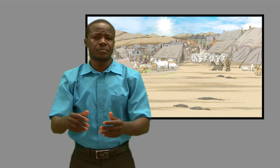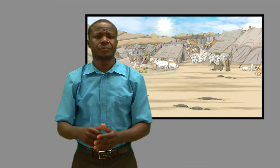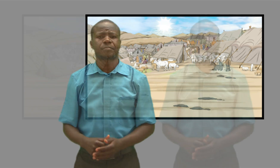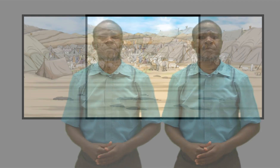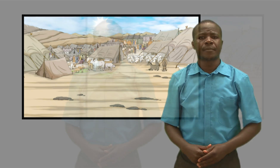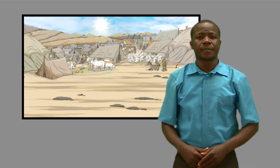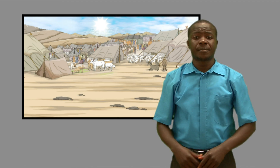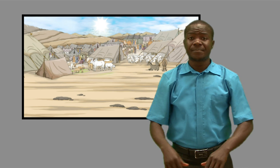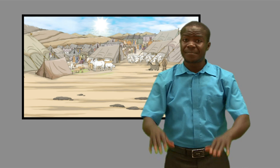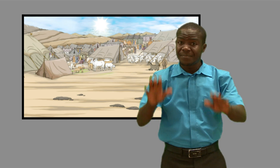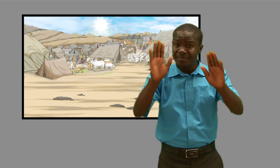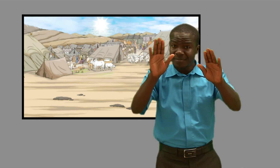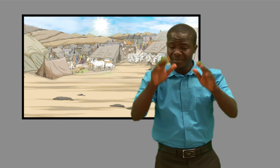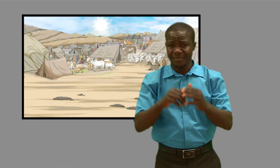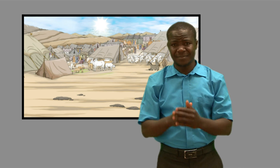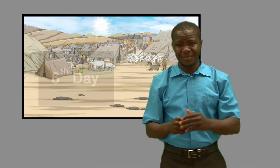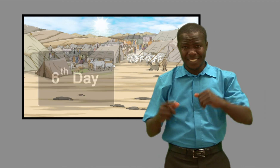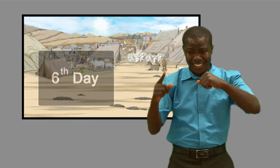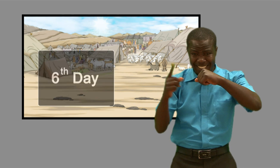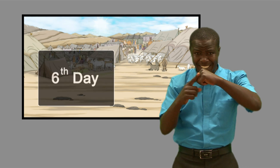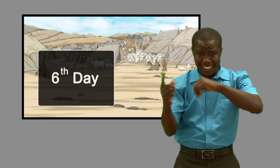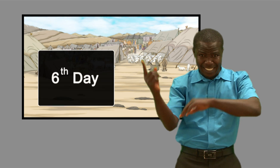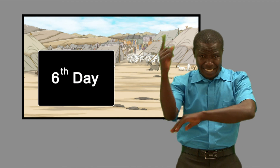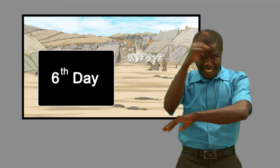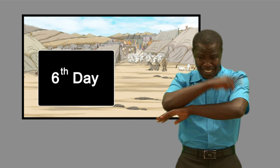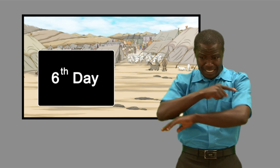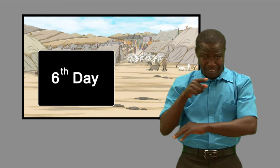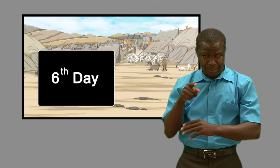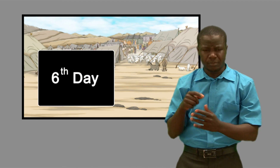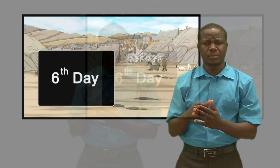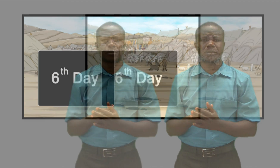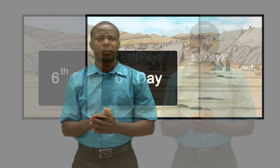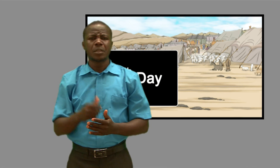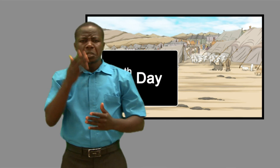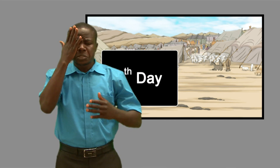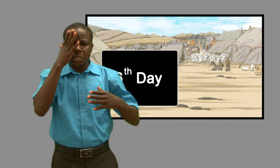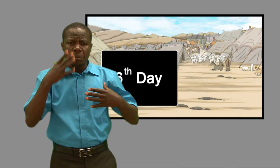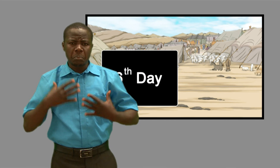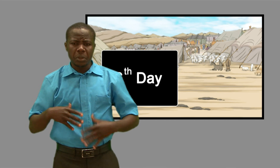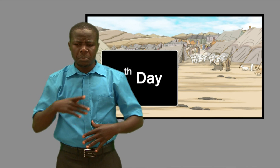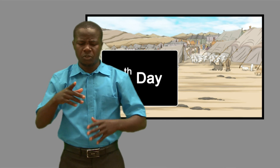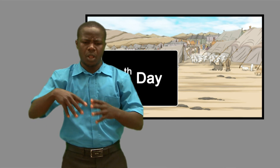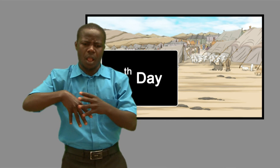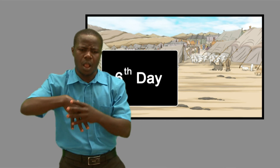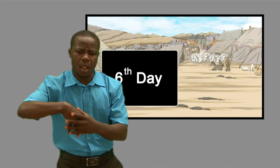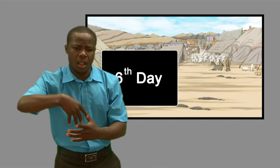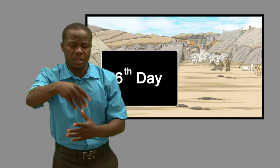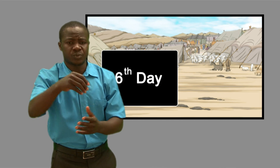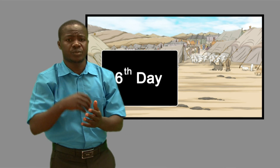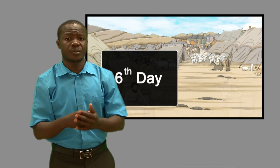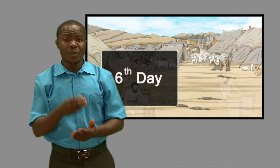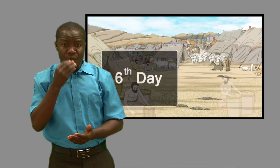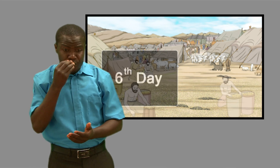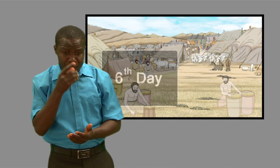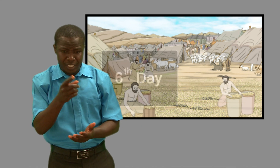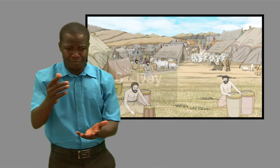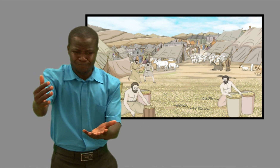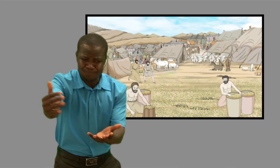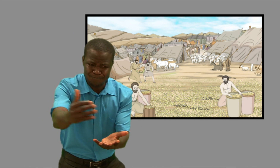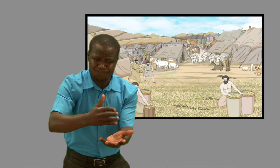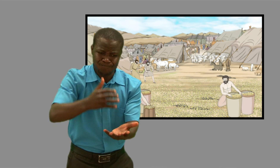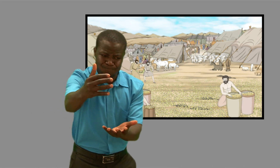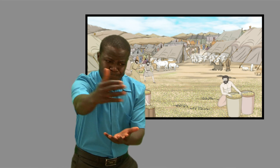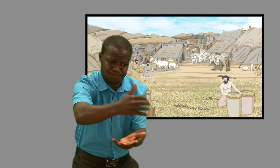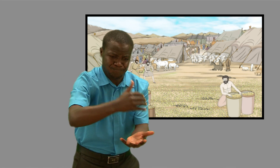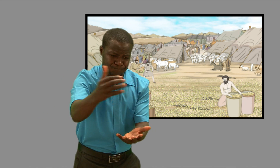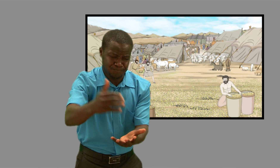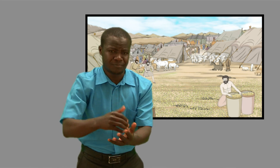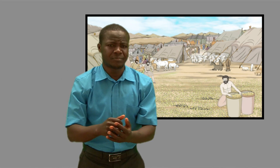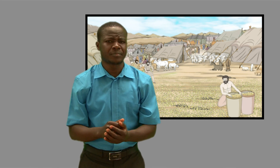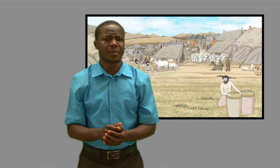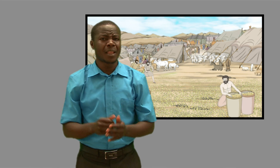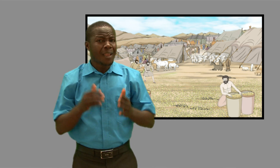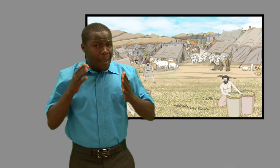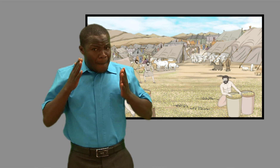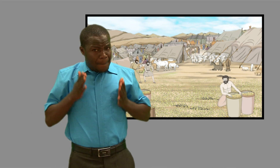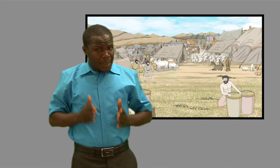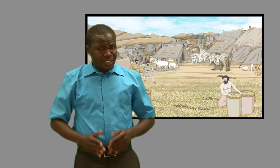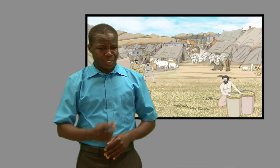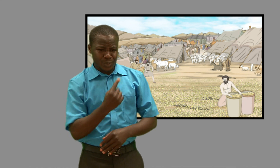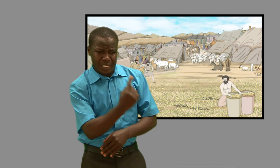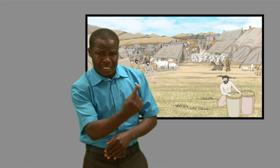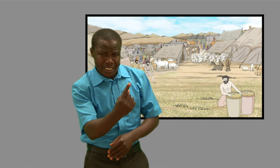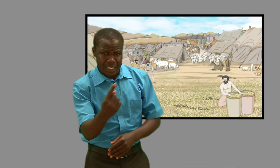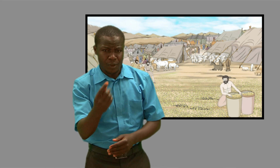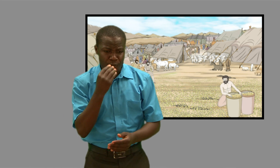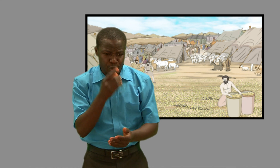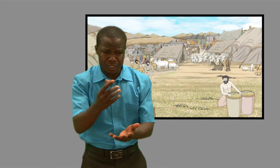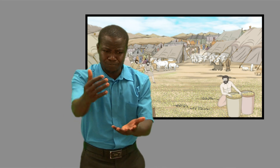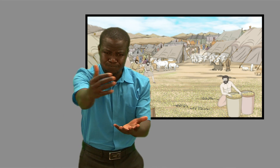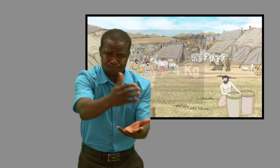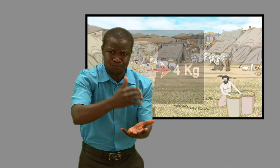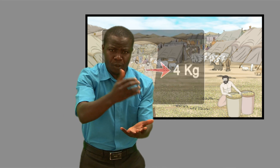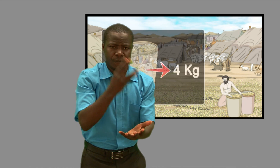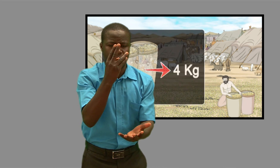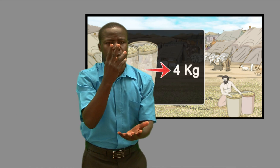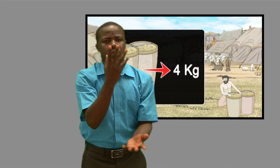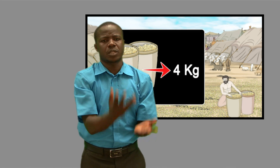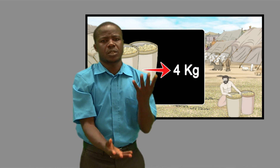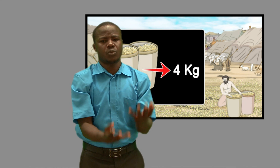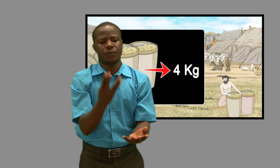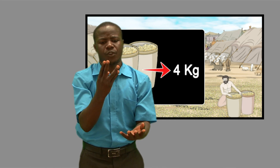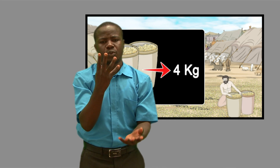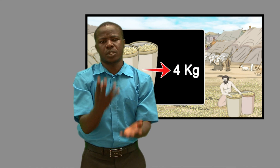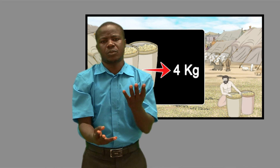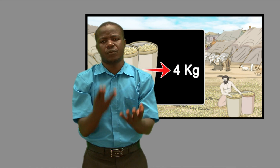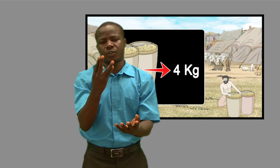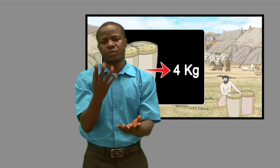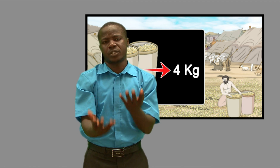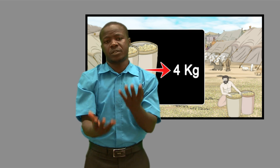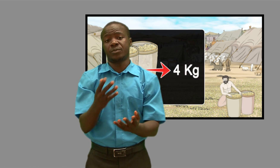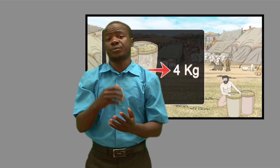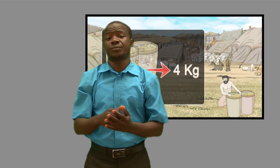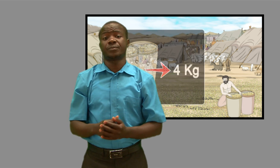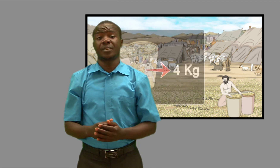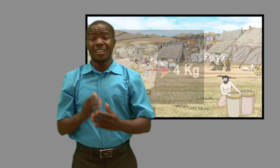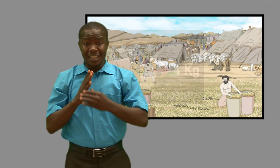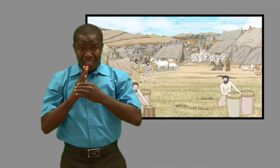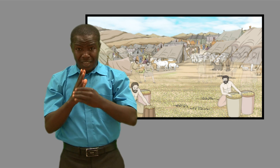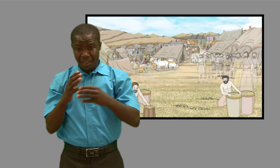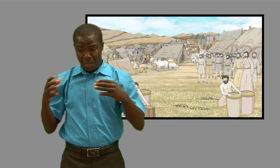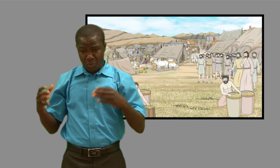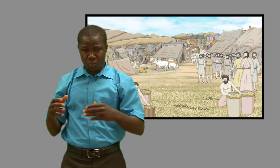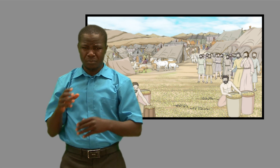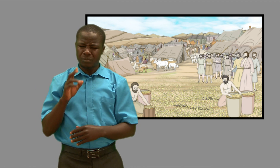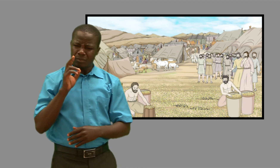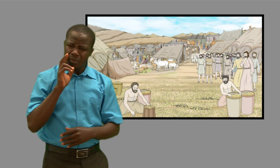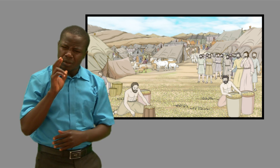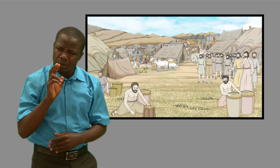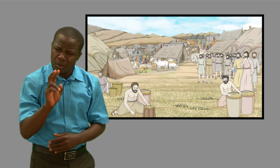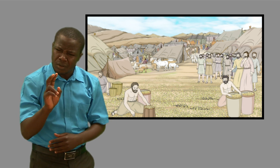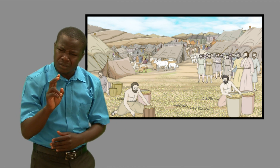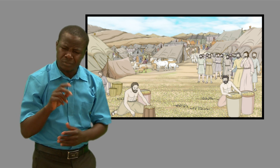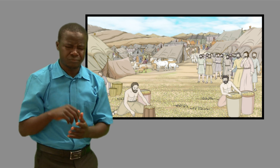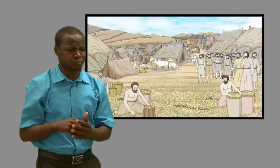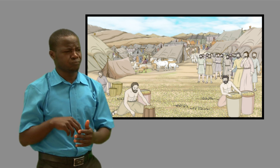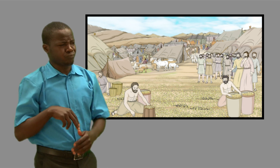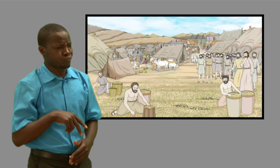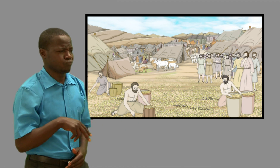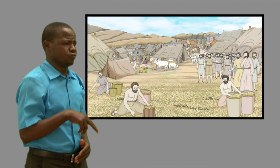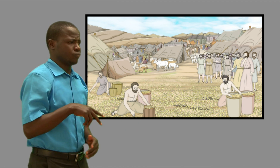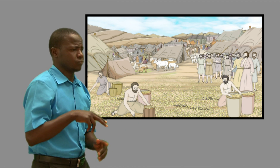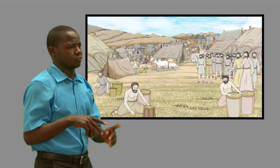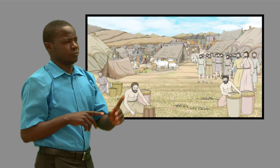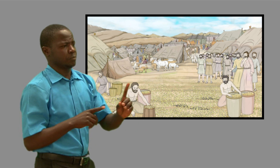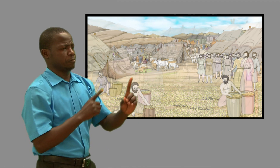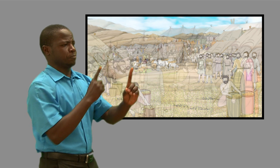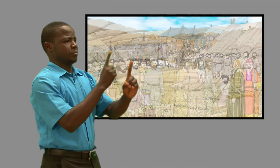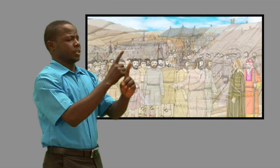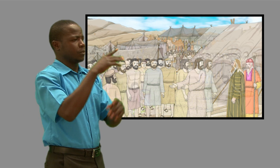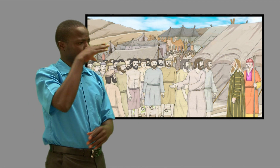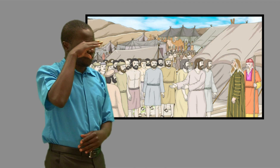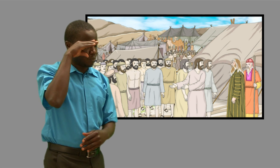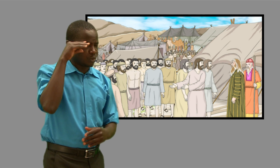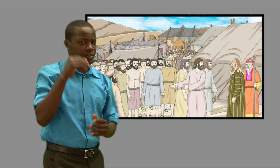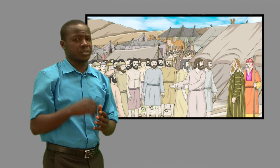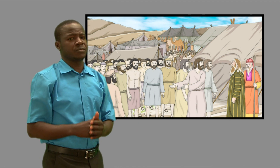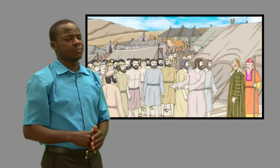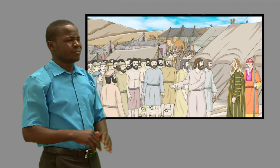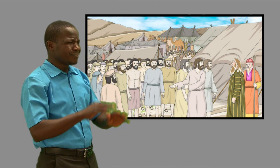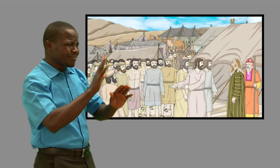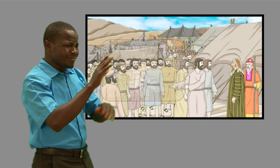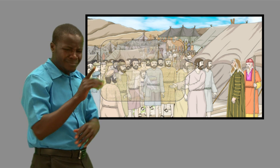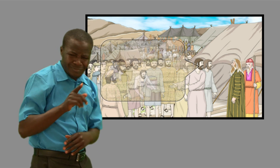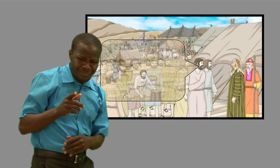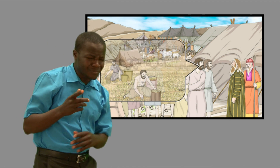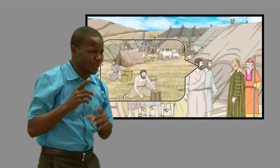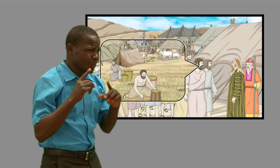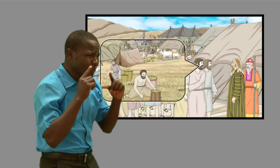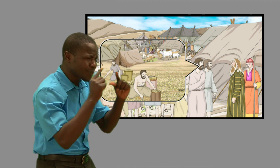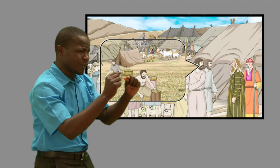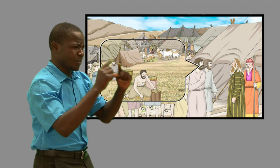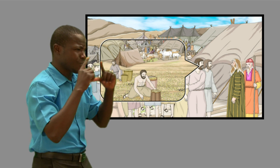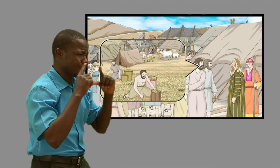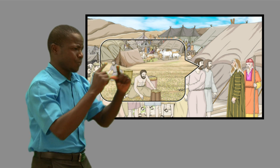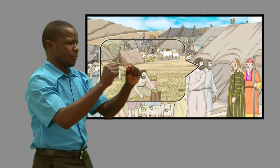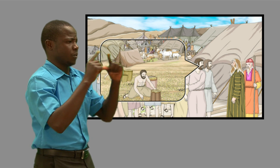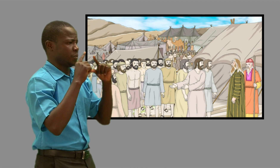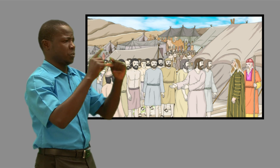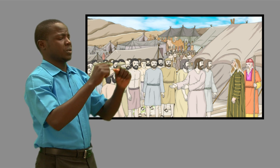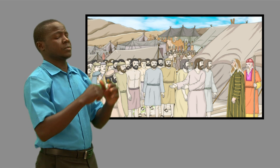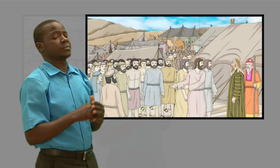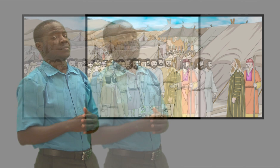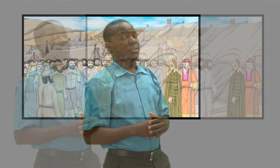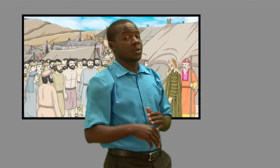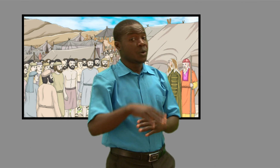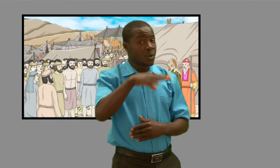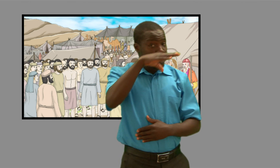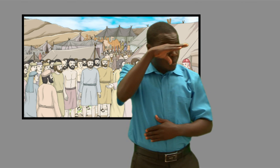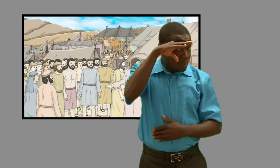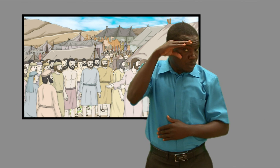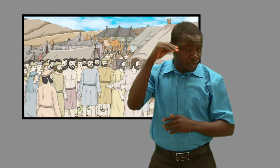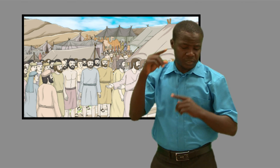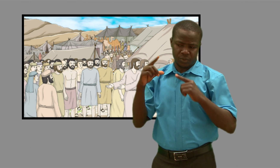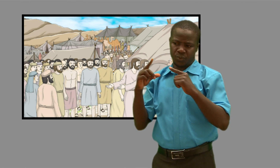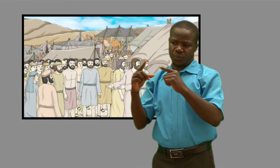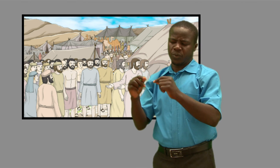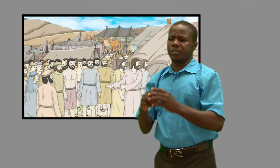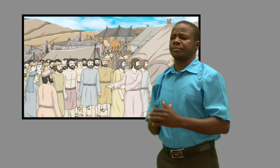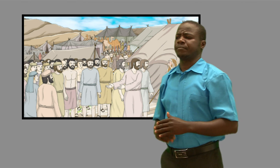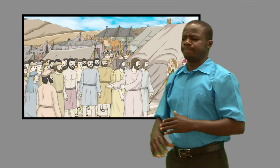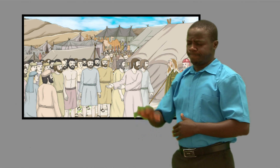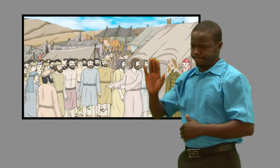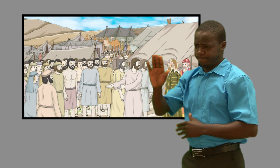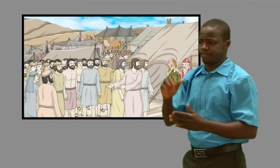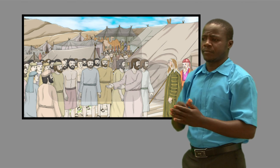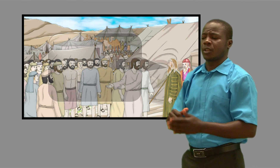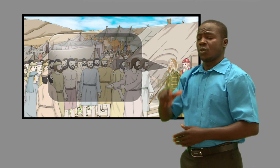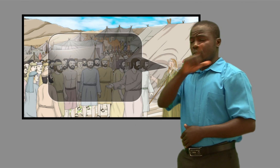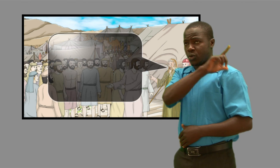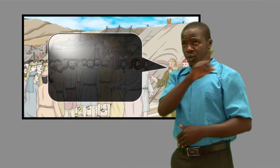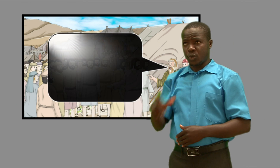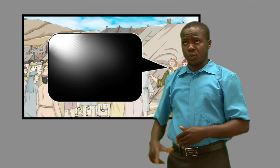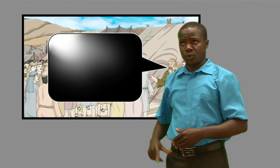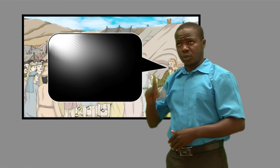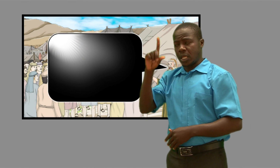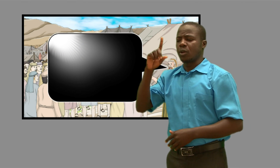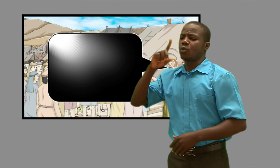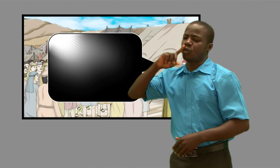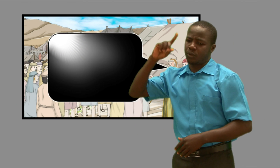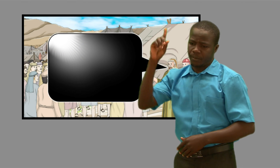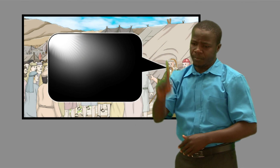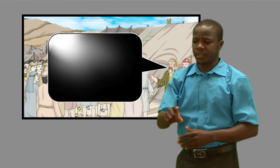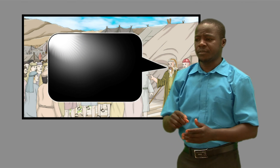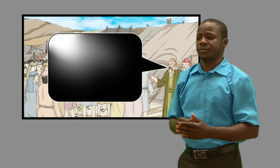On the sixth day, they gathered twice as much food—two omers per person —and all the leaders of the congregation came and reported this to Moses.